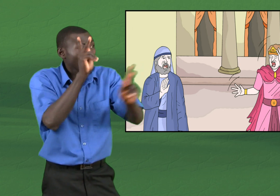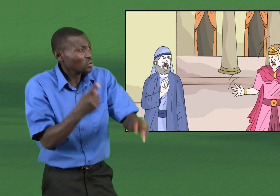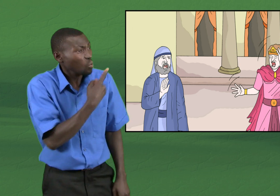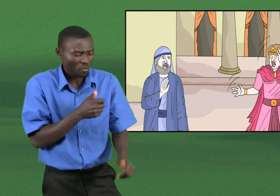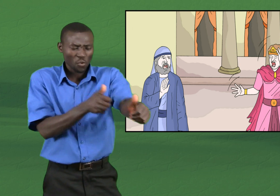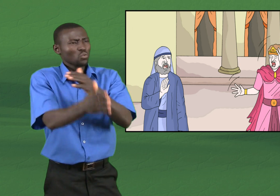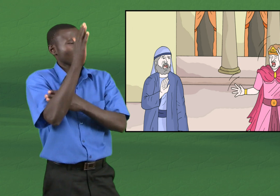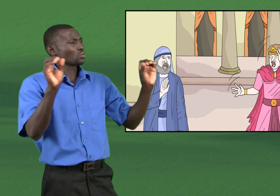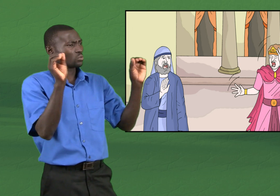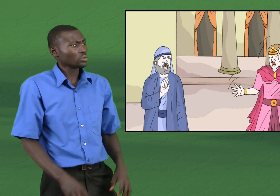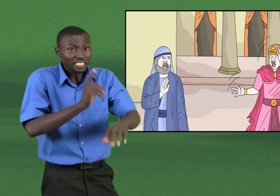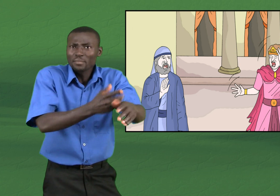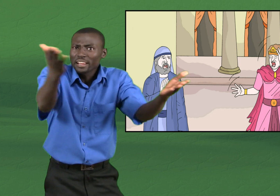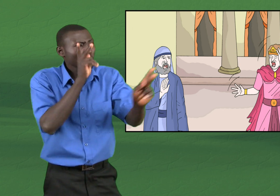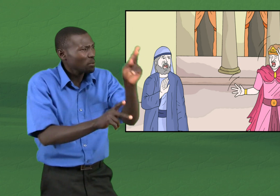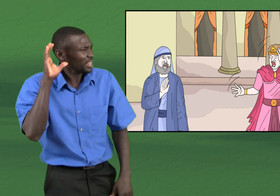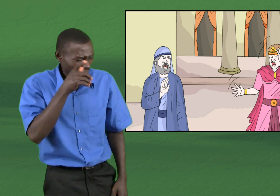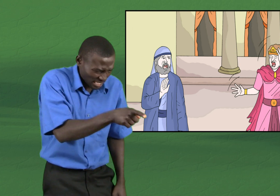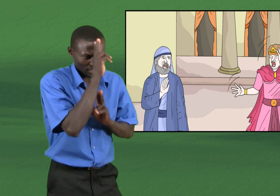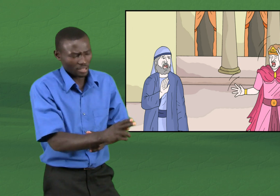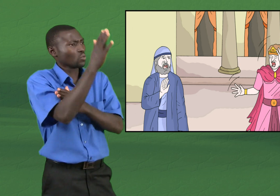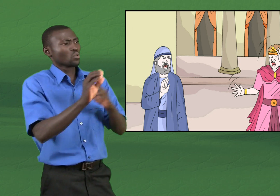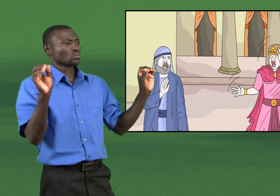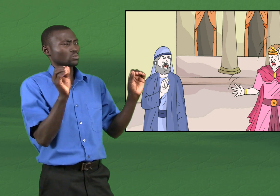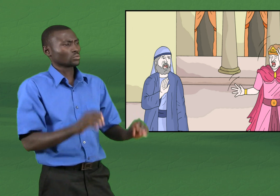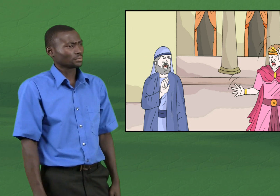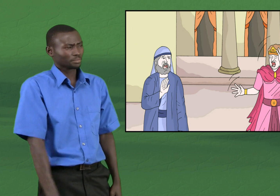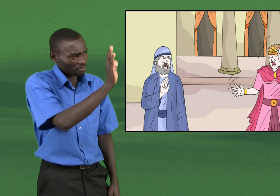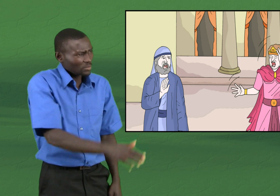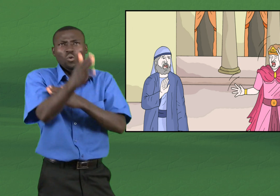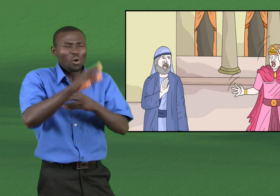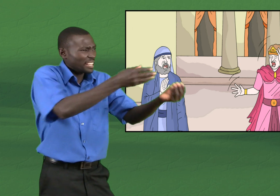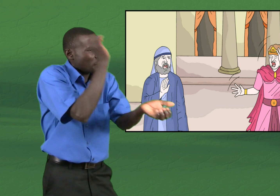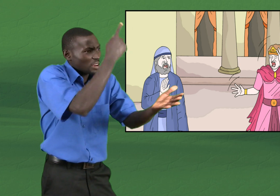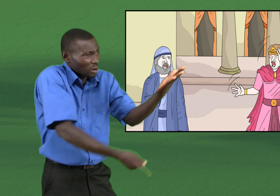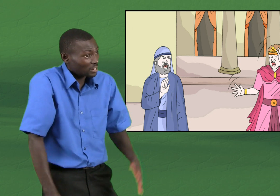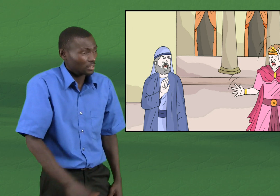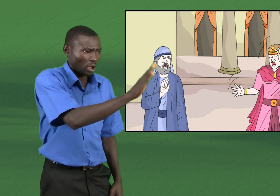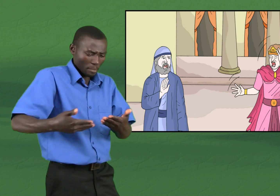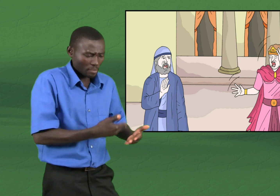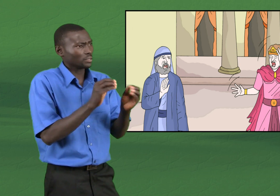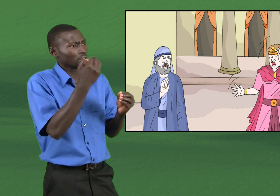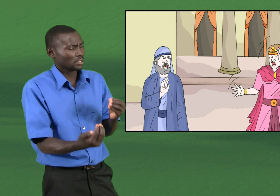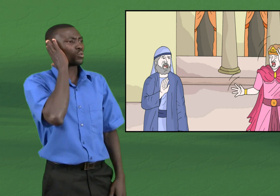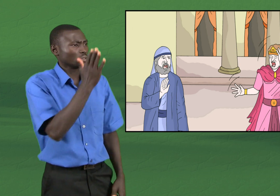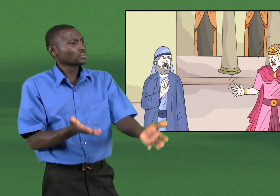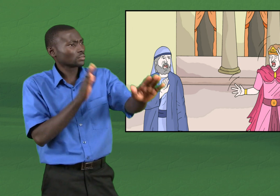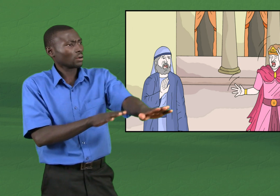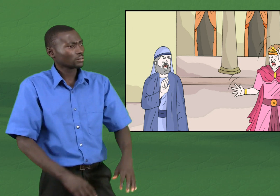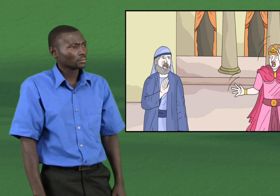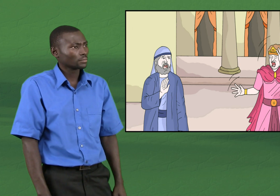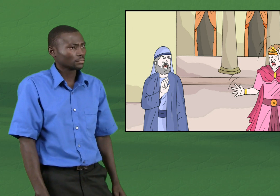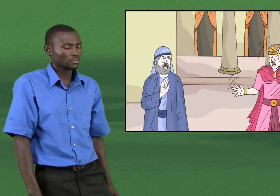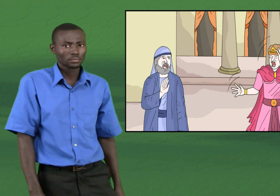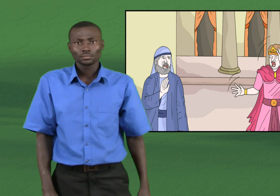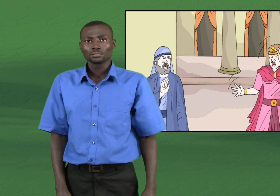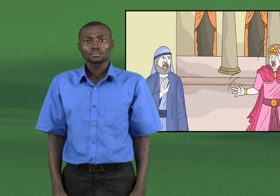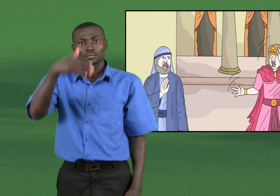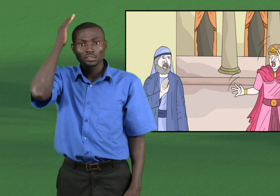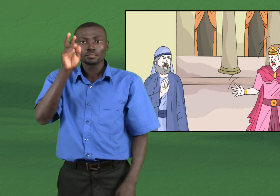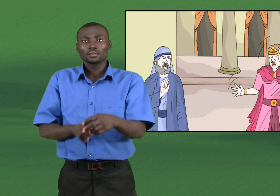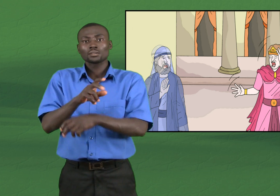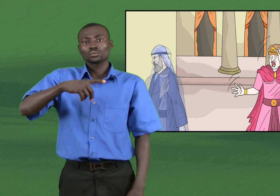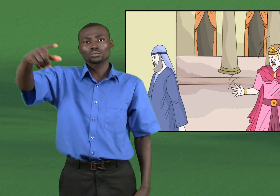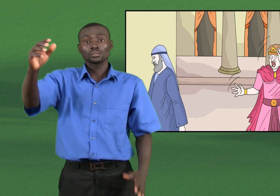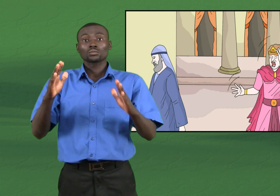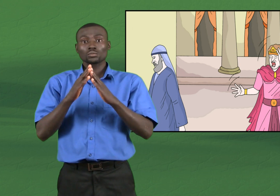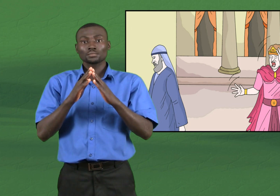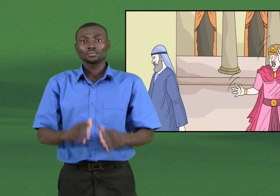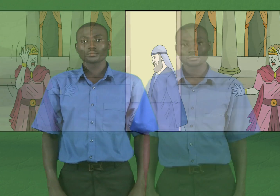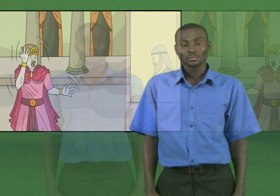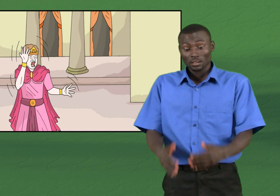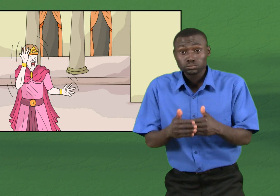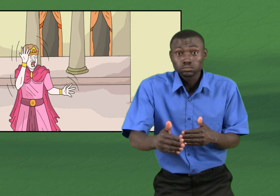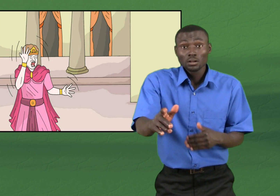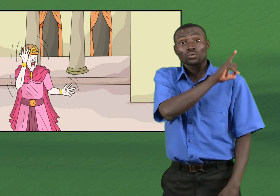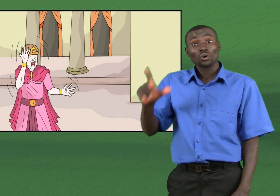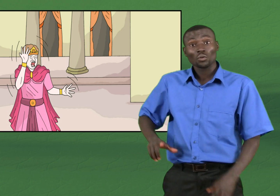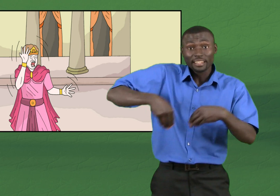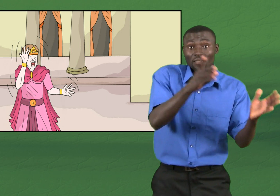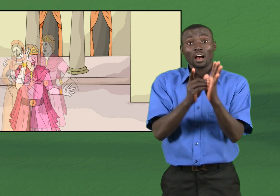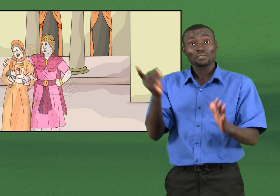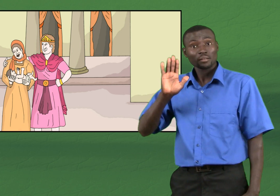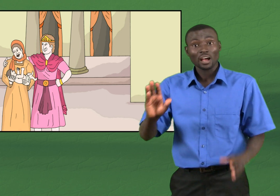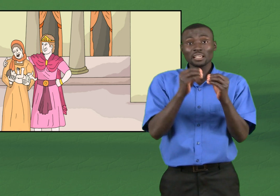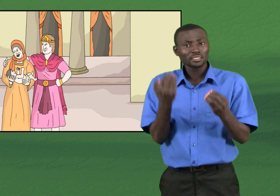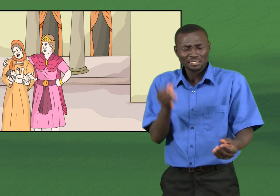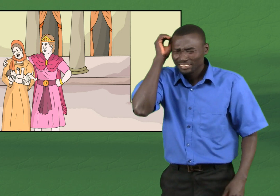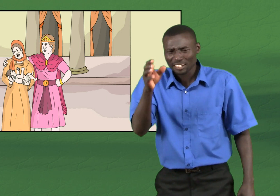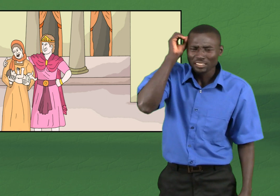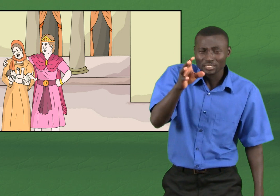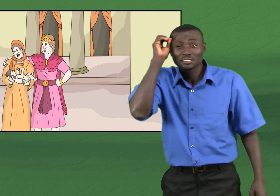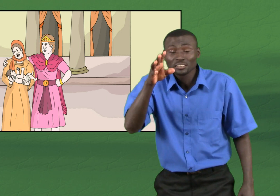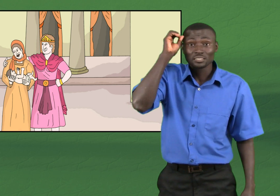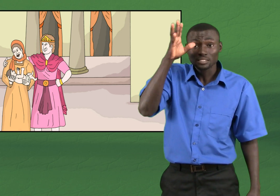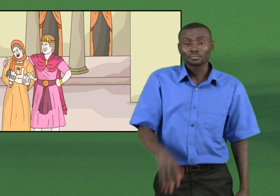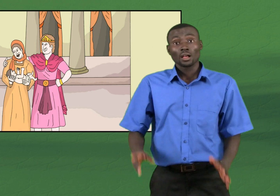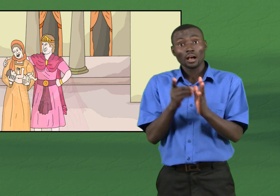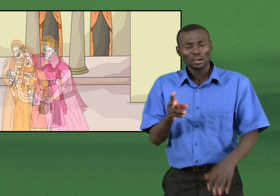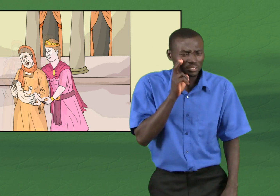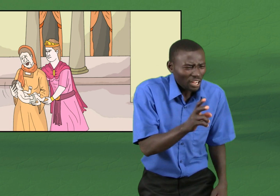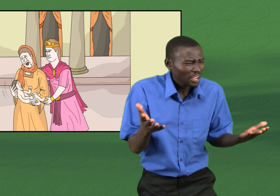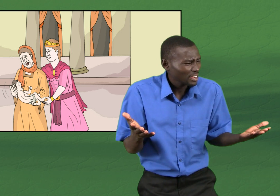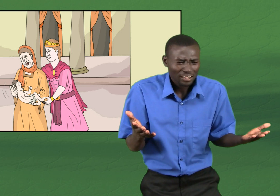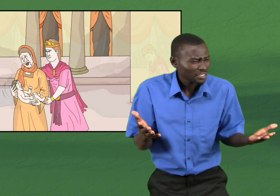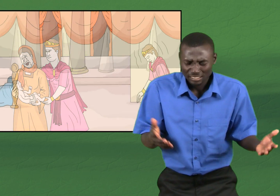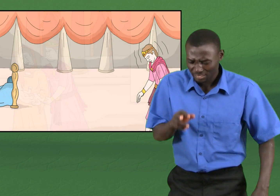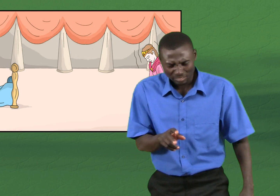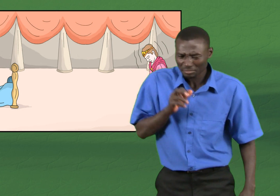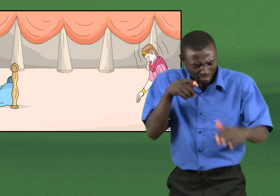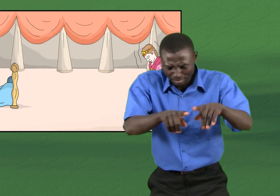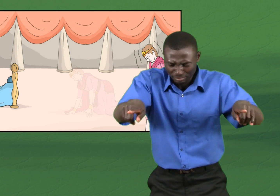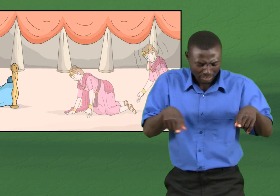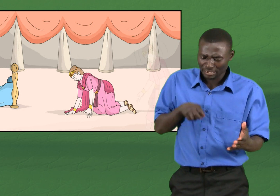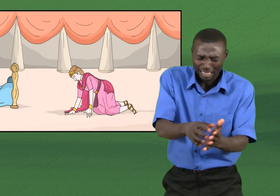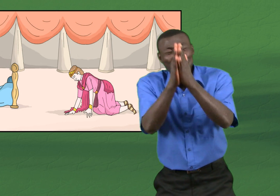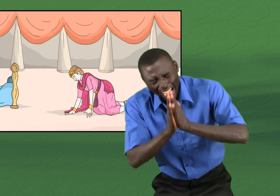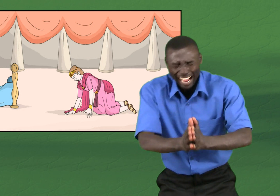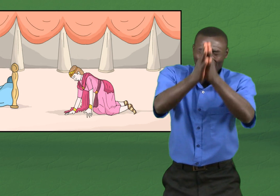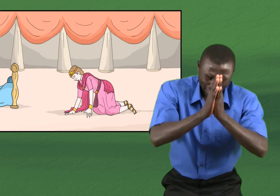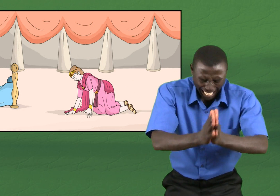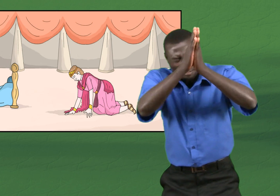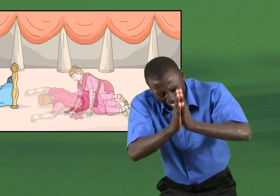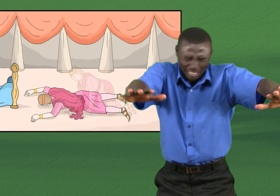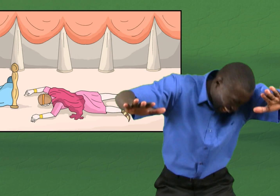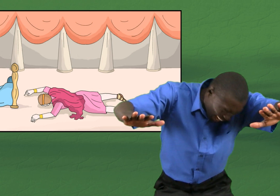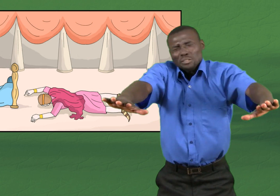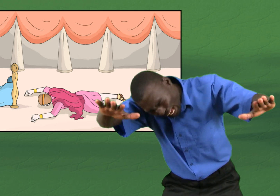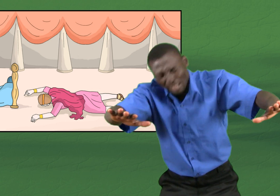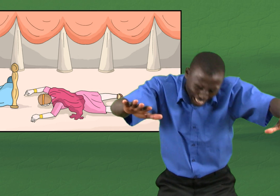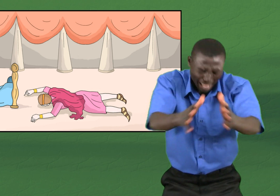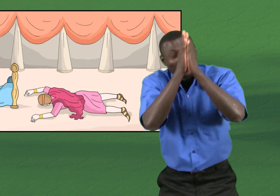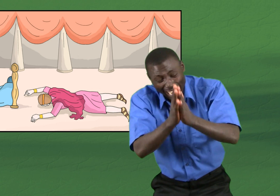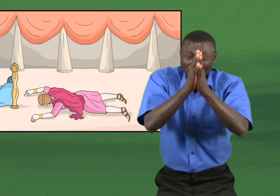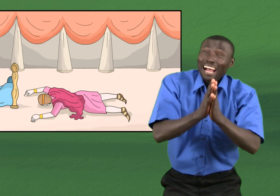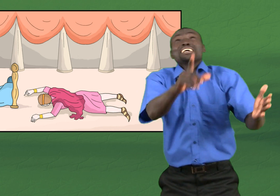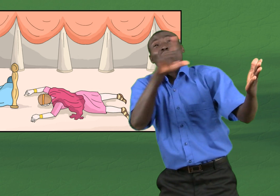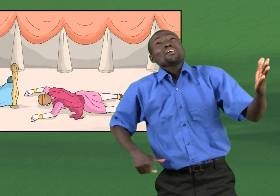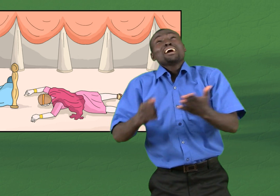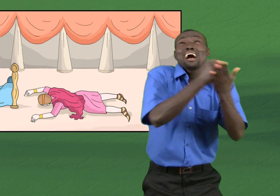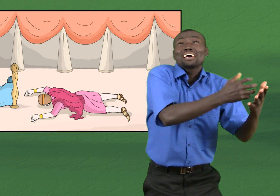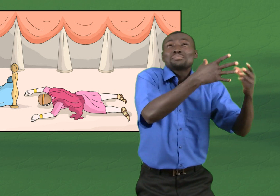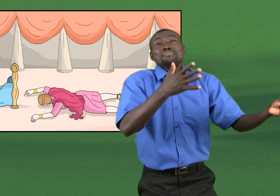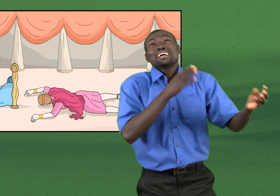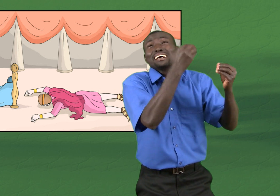Nevertheless, because by this deed you have shown utter contempt for the word of the LORD, the son born to you will surely die.” After Nathan had gone home, the LORD struck the child that Uriah’s wife had borne to David, and he became ill.